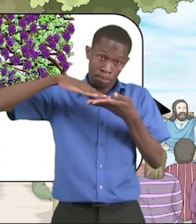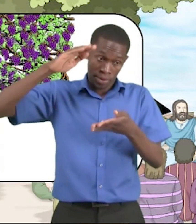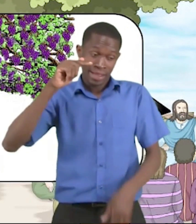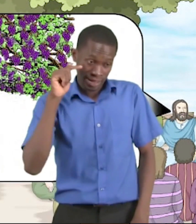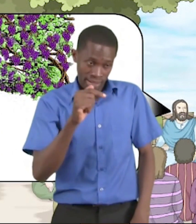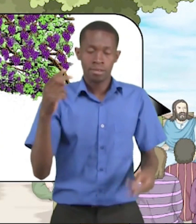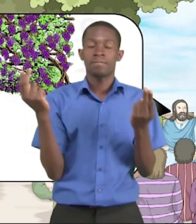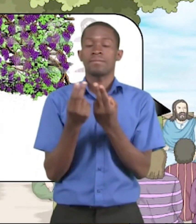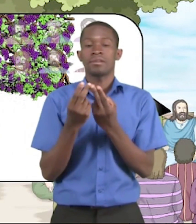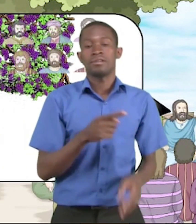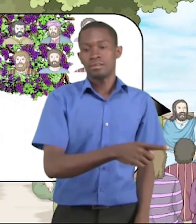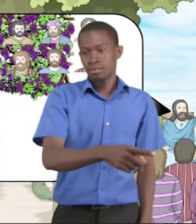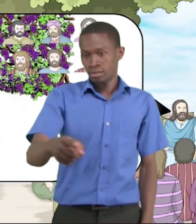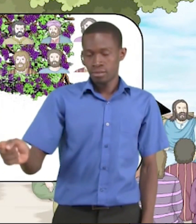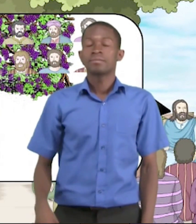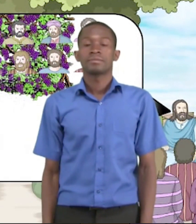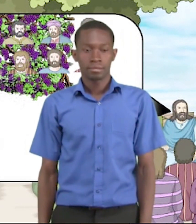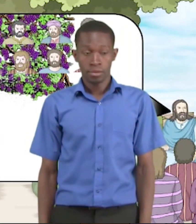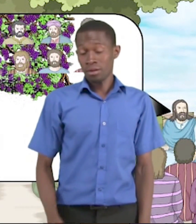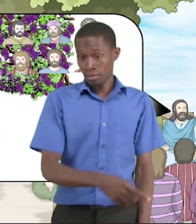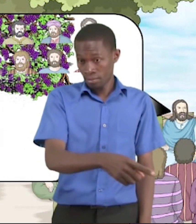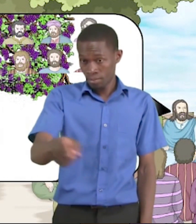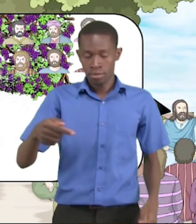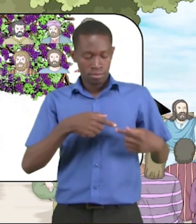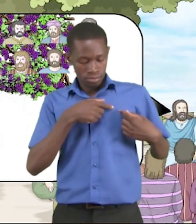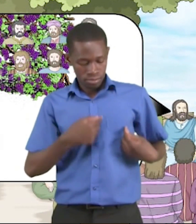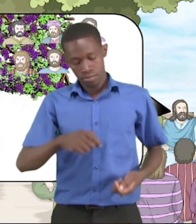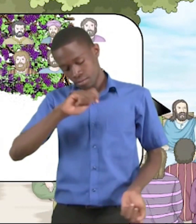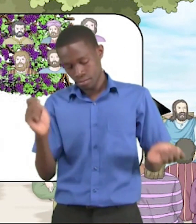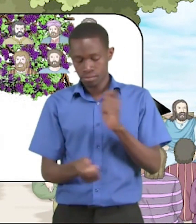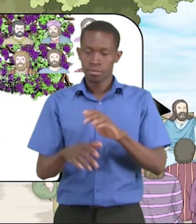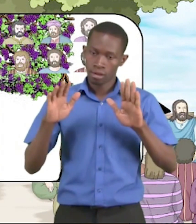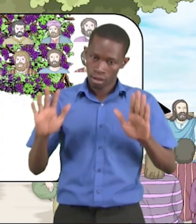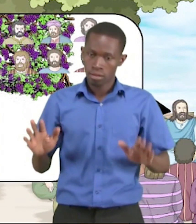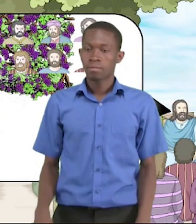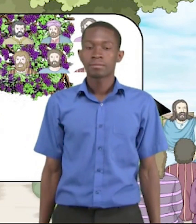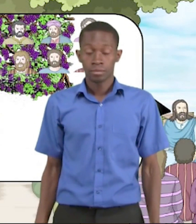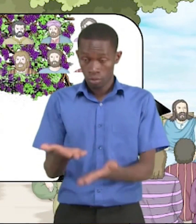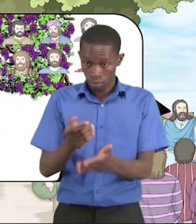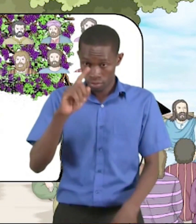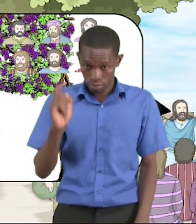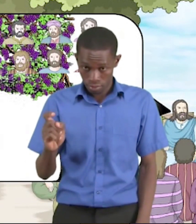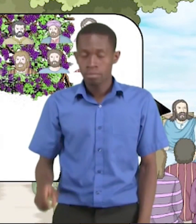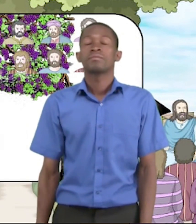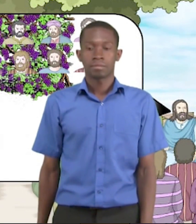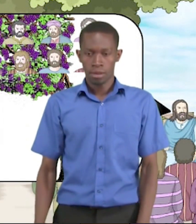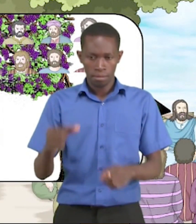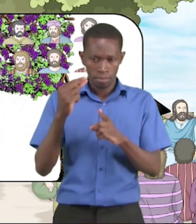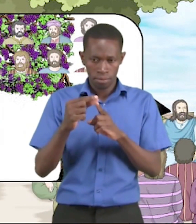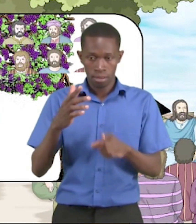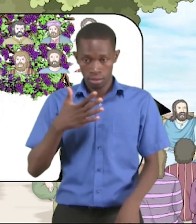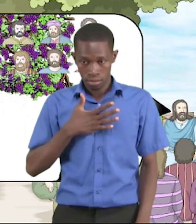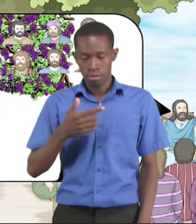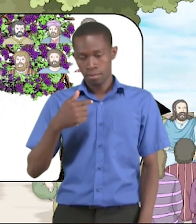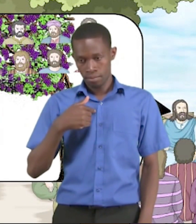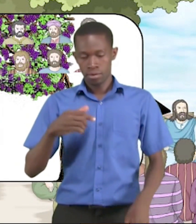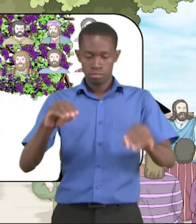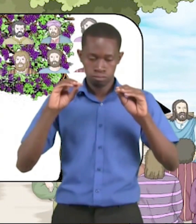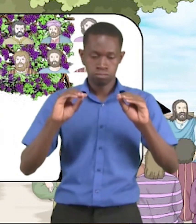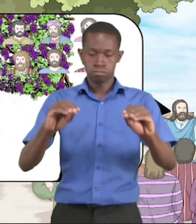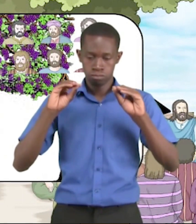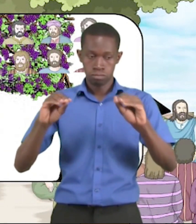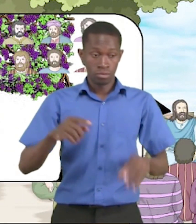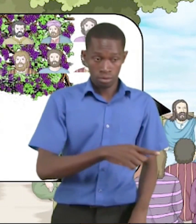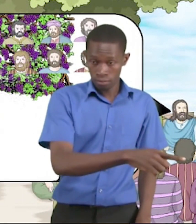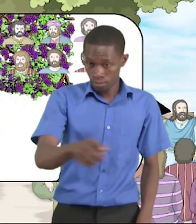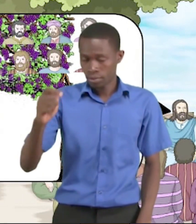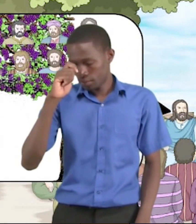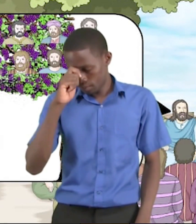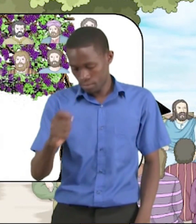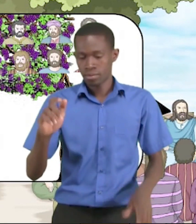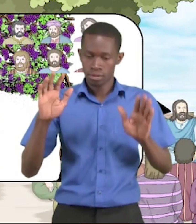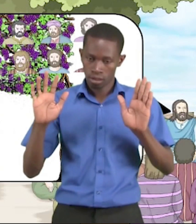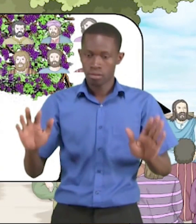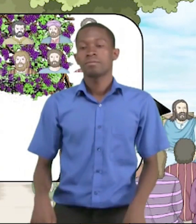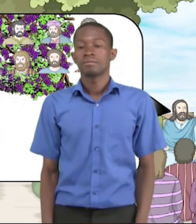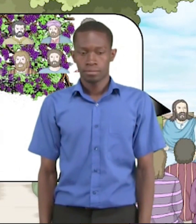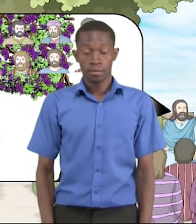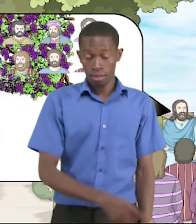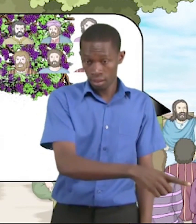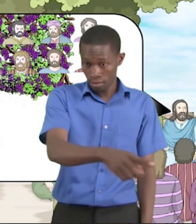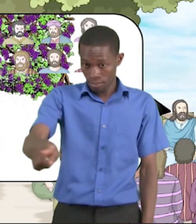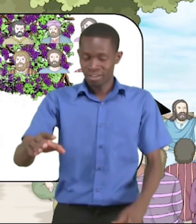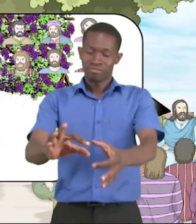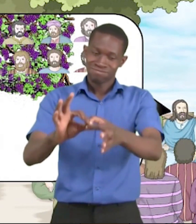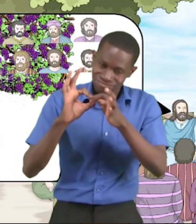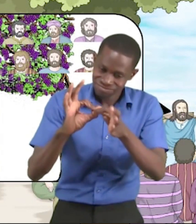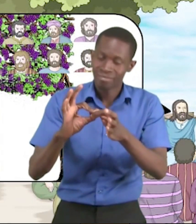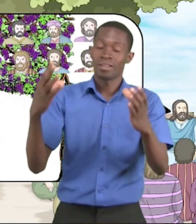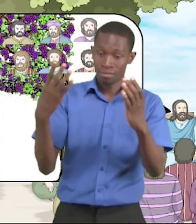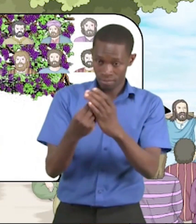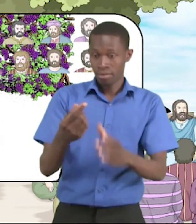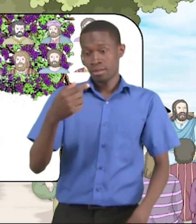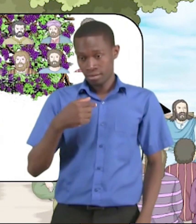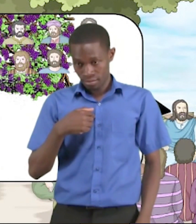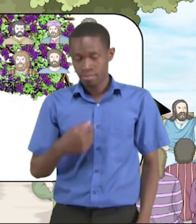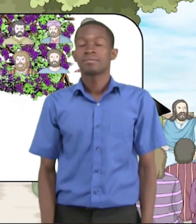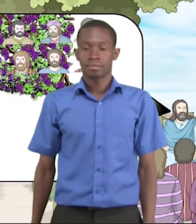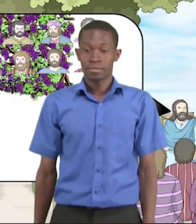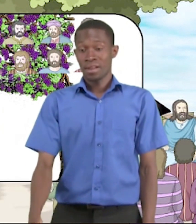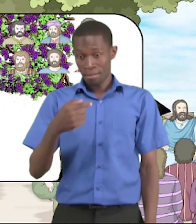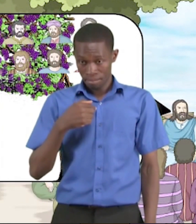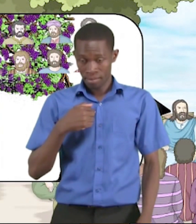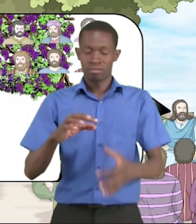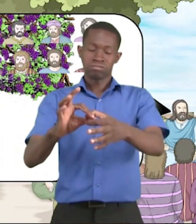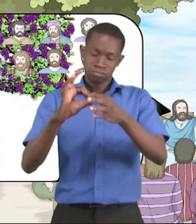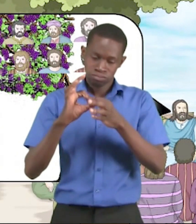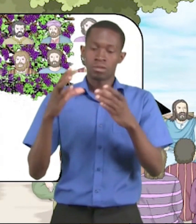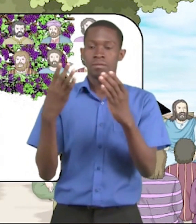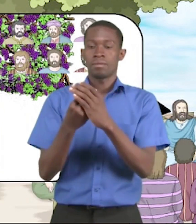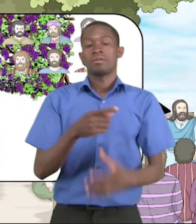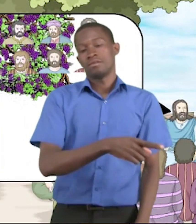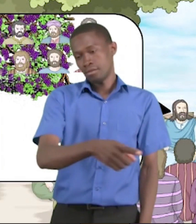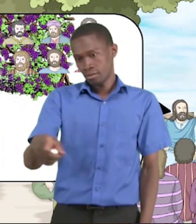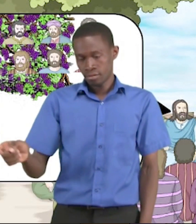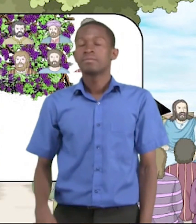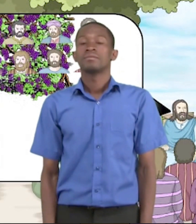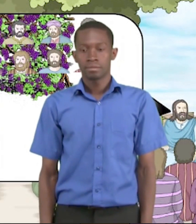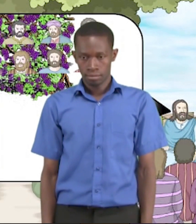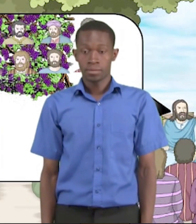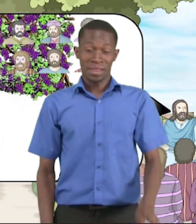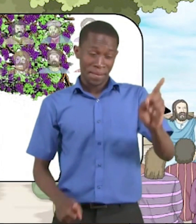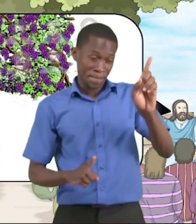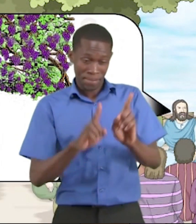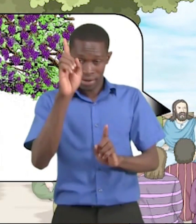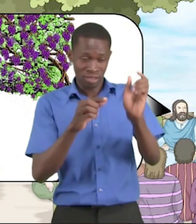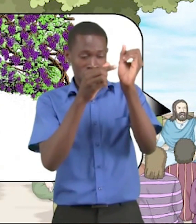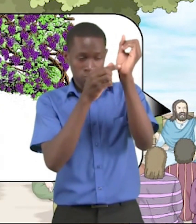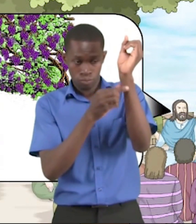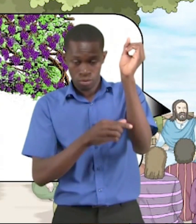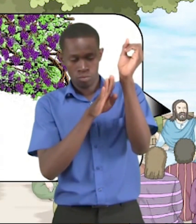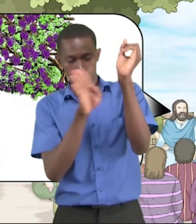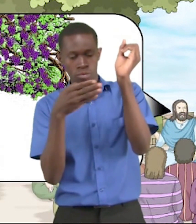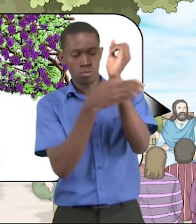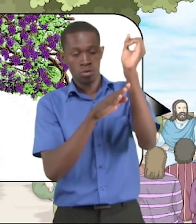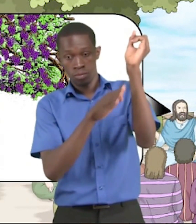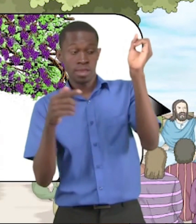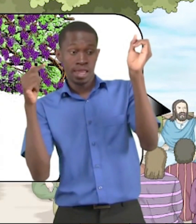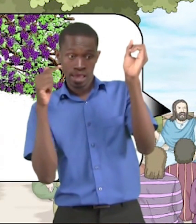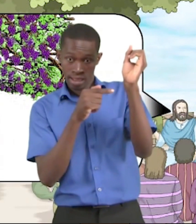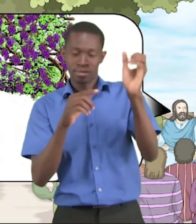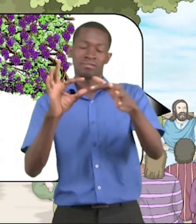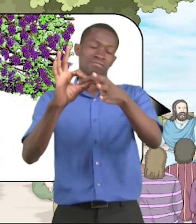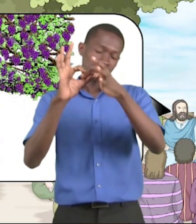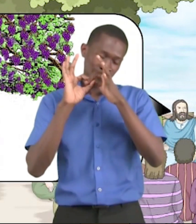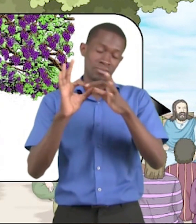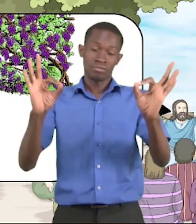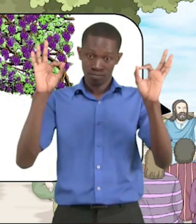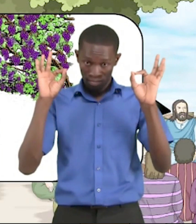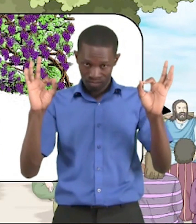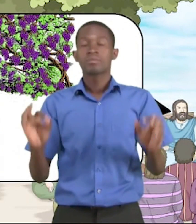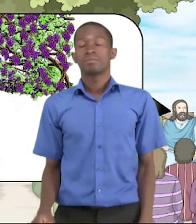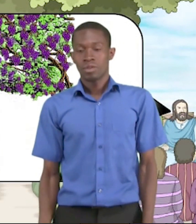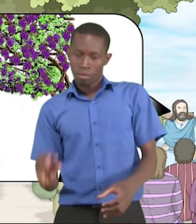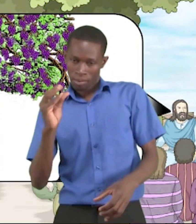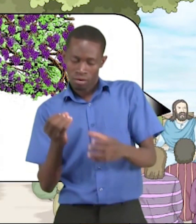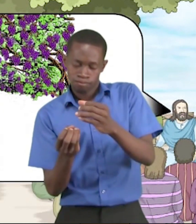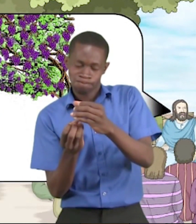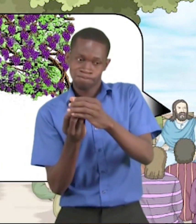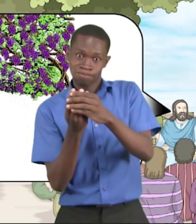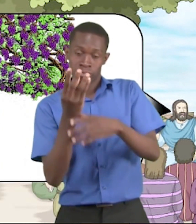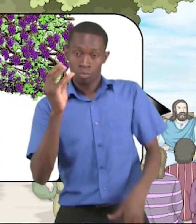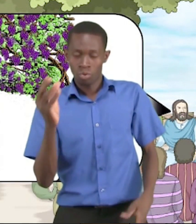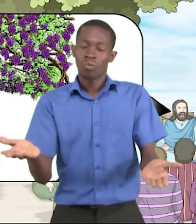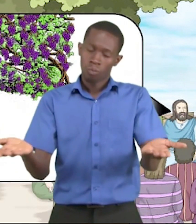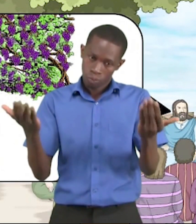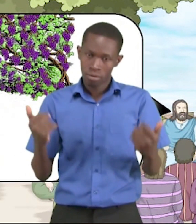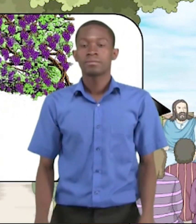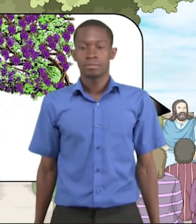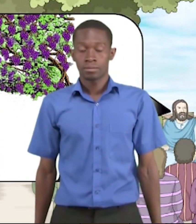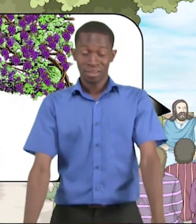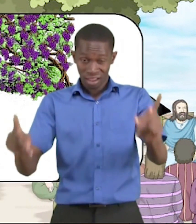You are already clean because of the word I have spoken to you. Remain in Me, and I will remain in you.